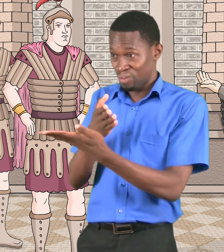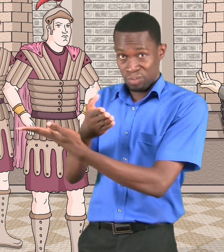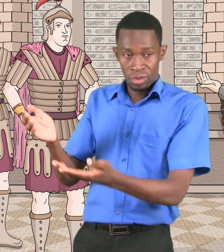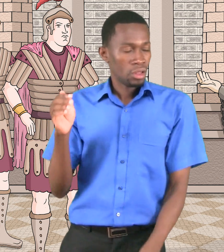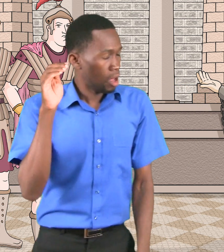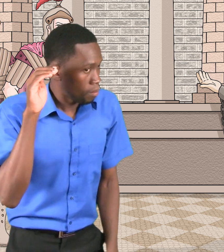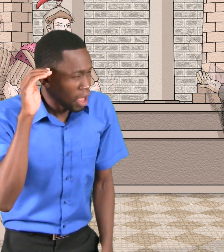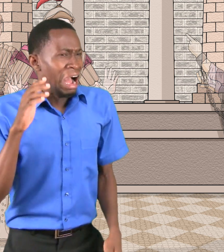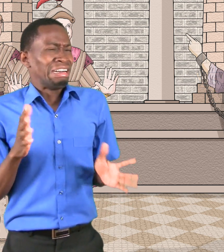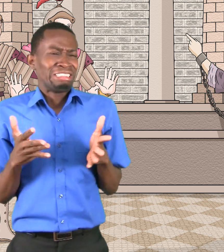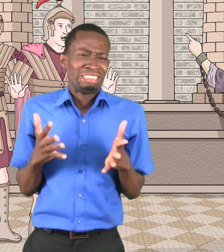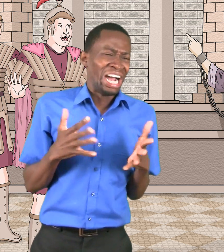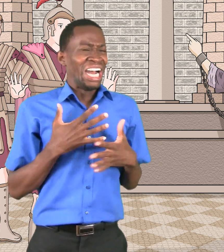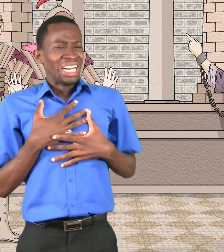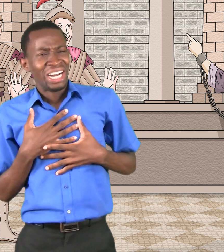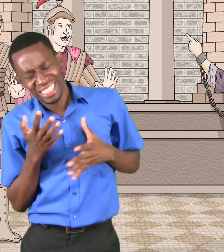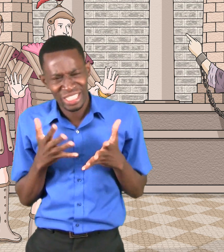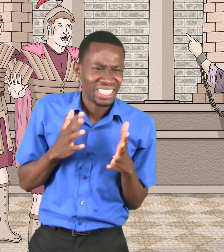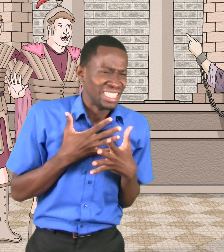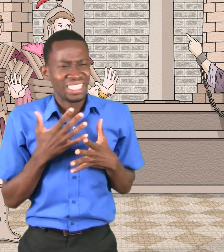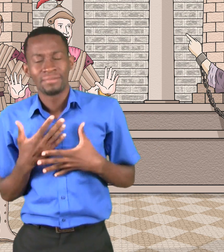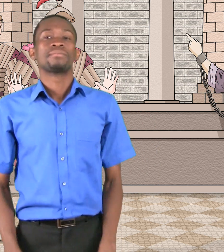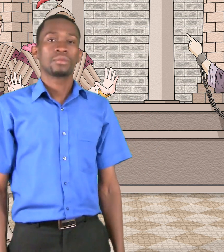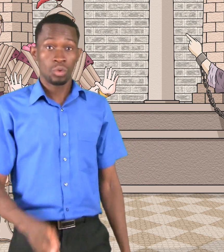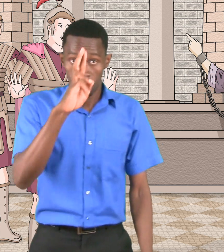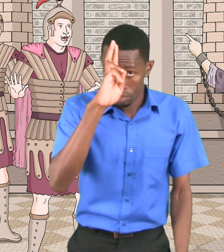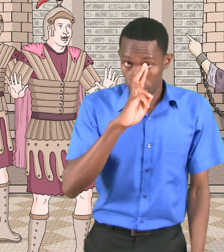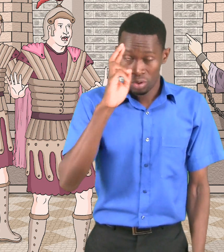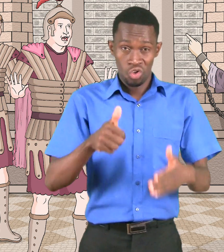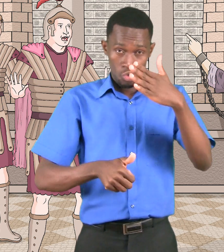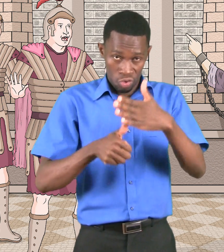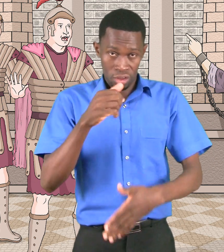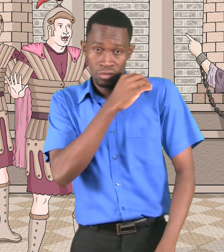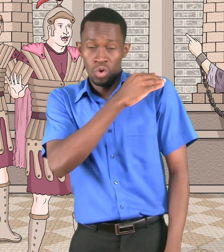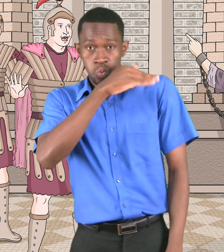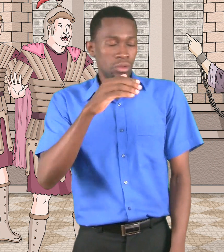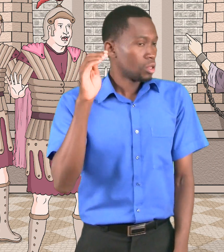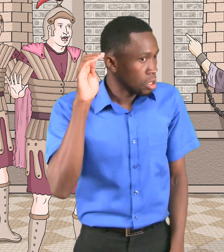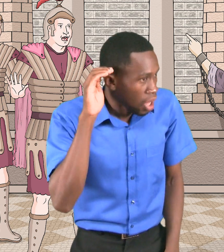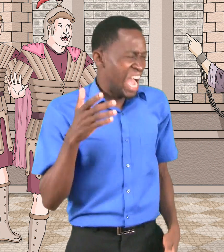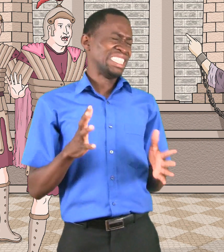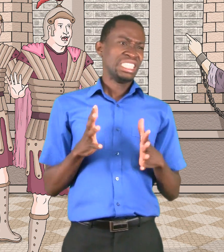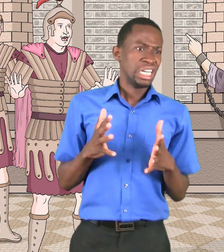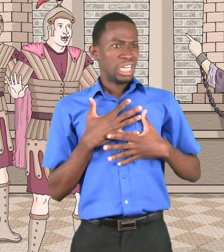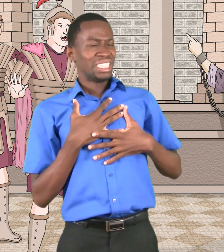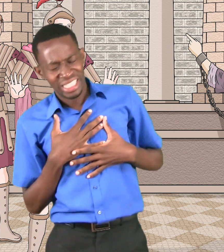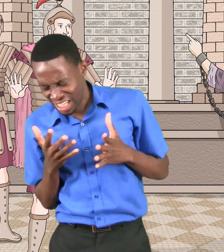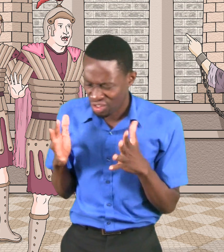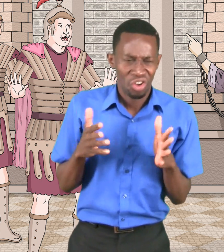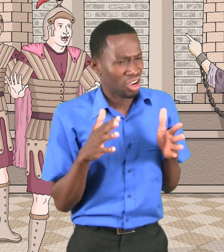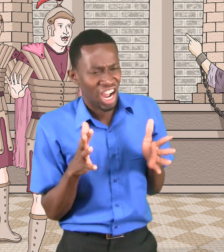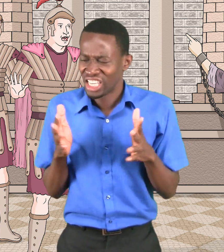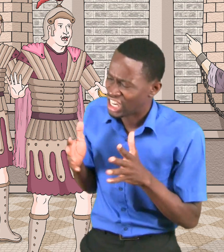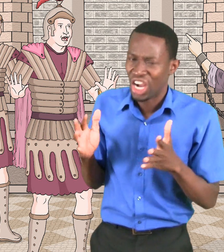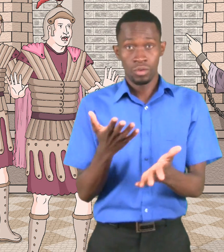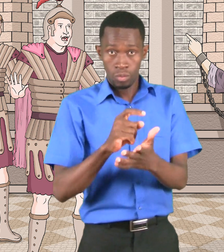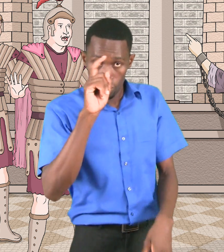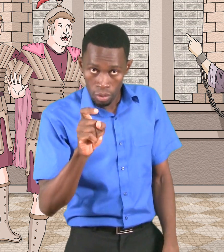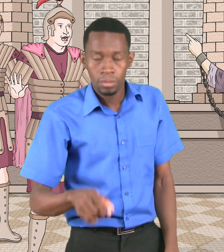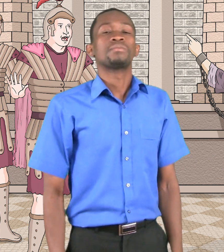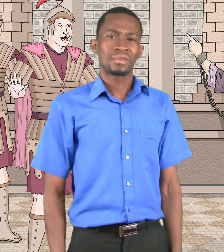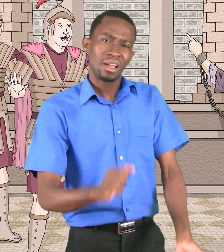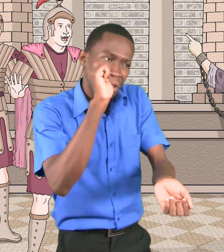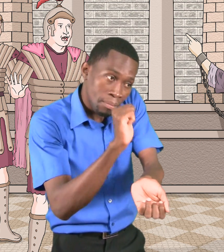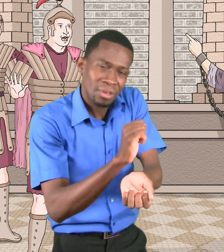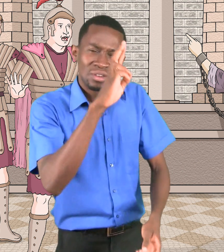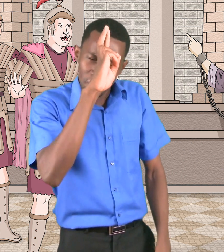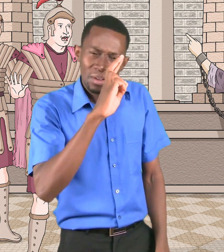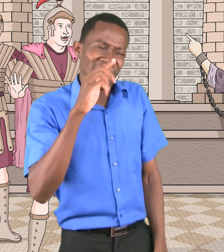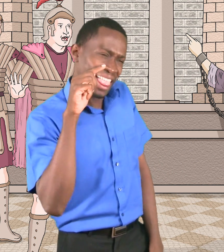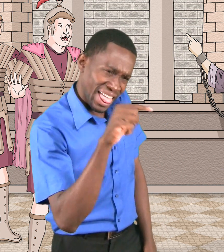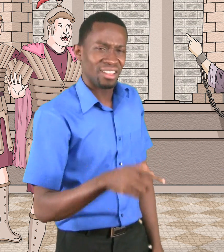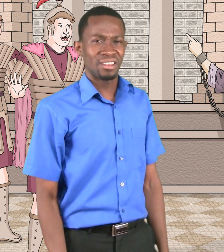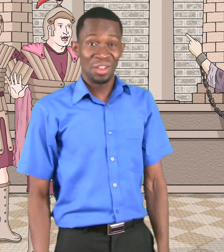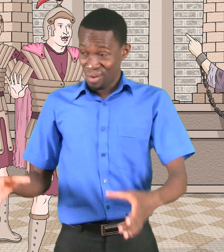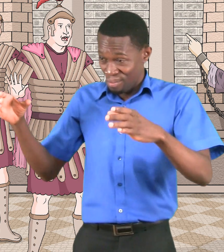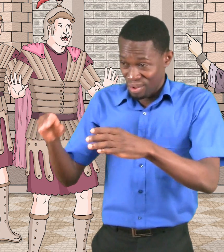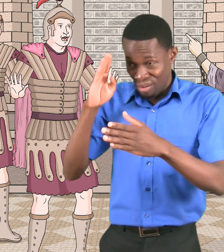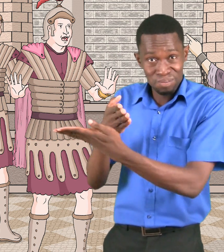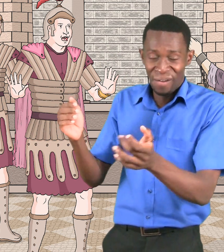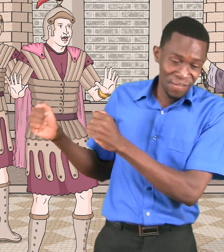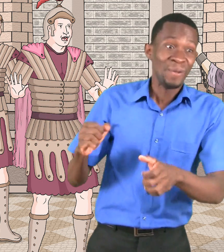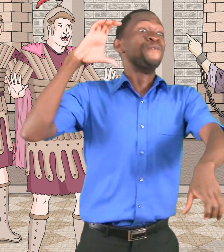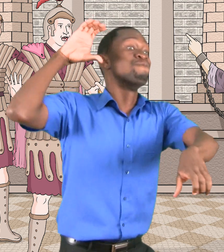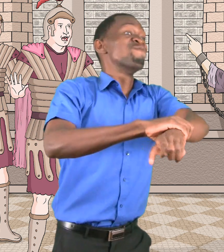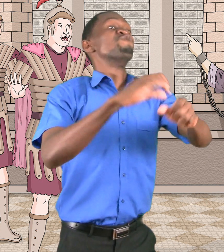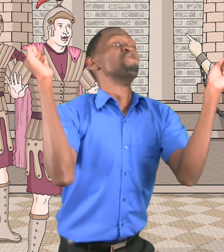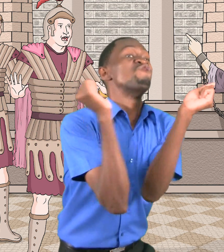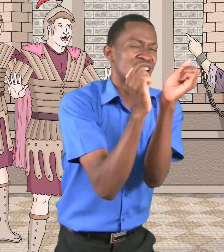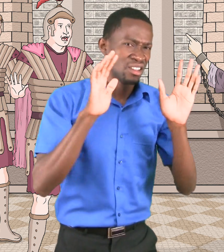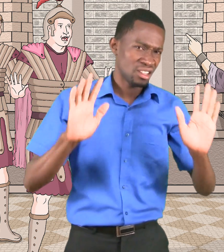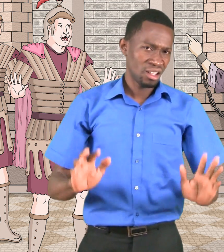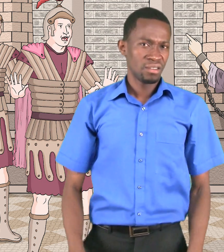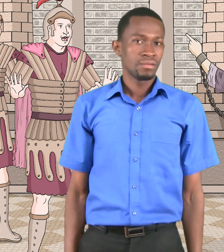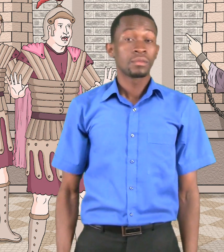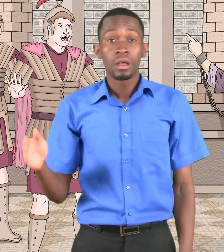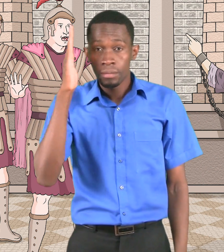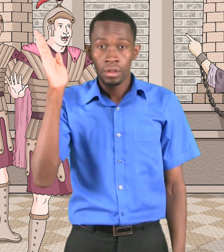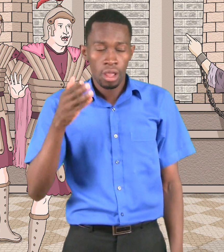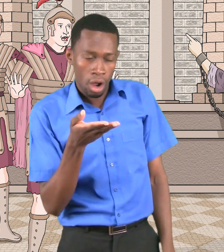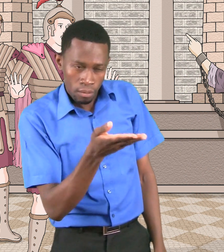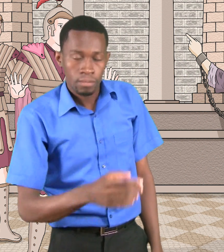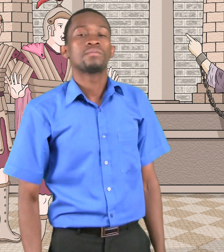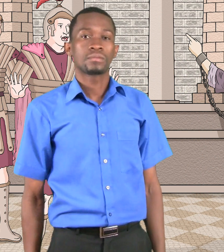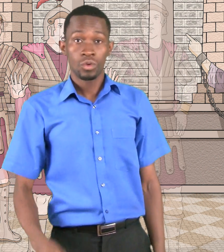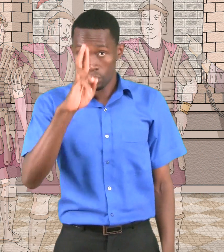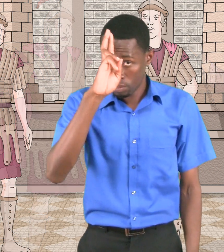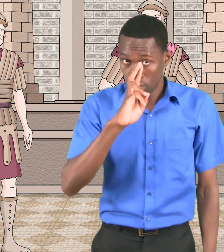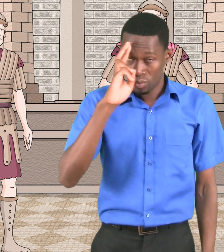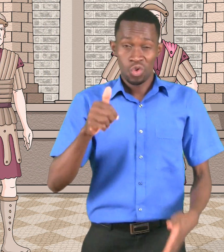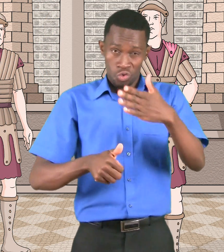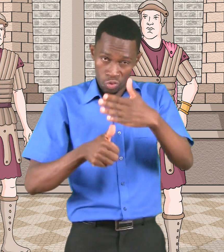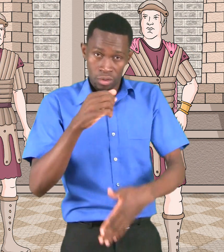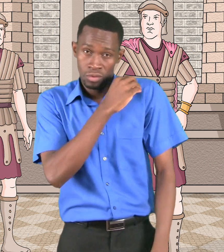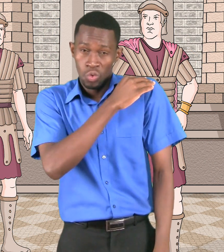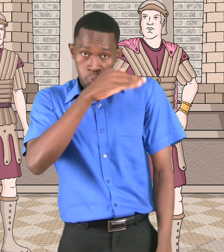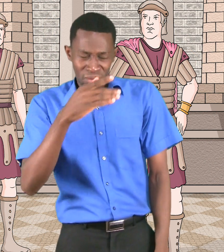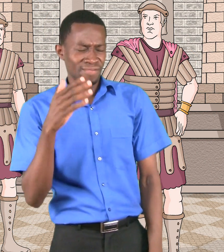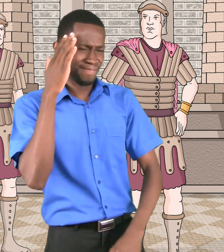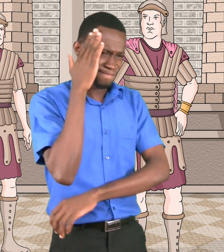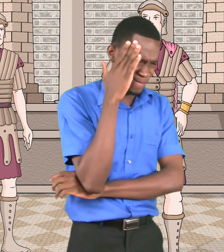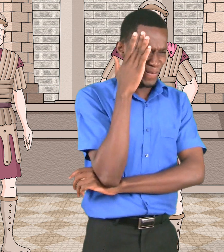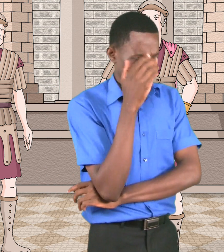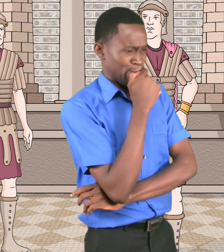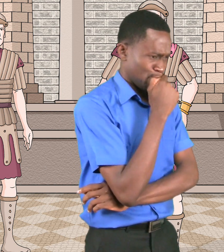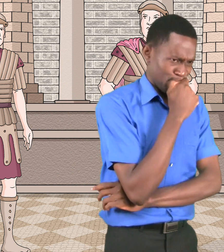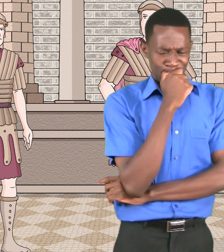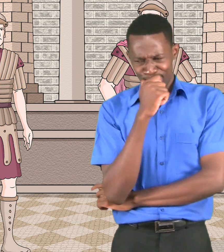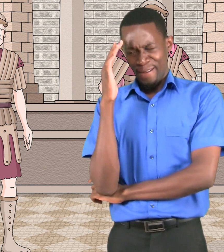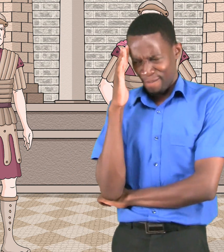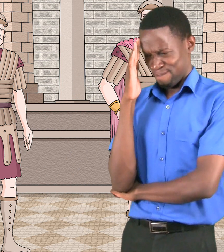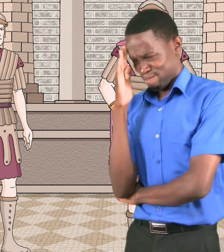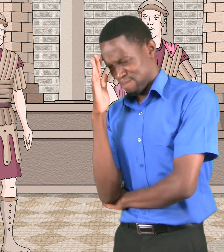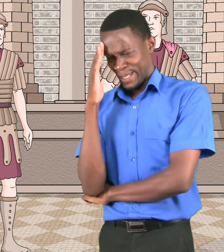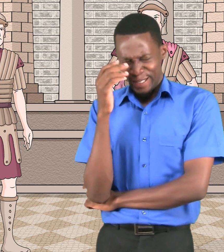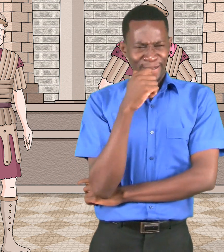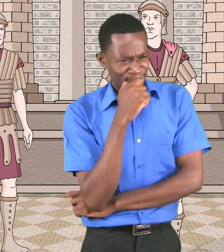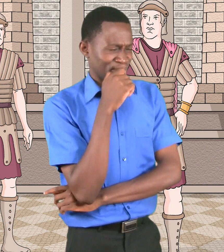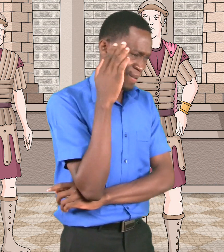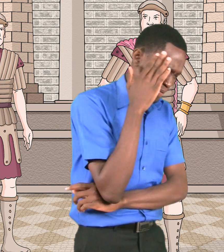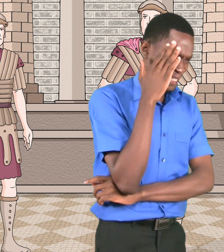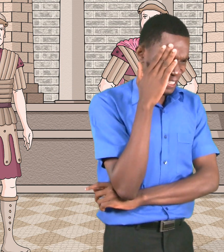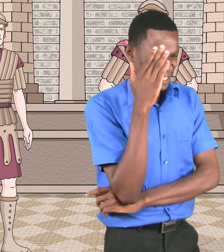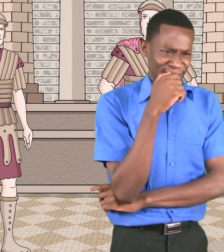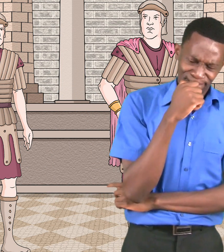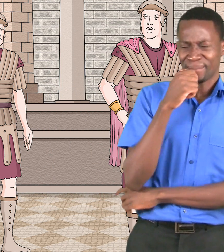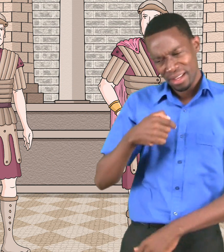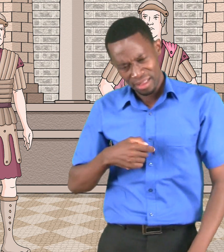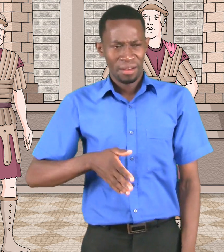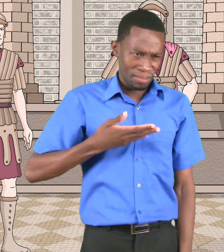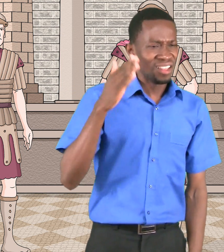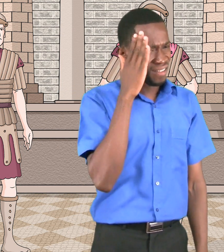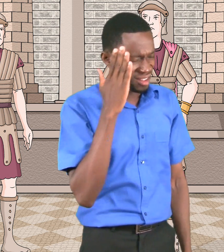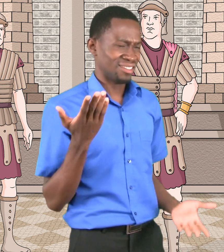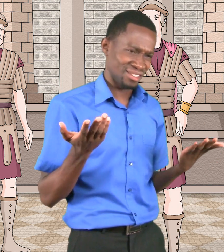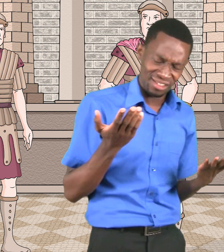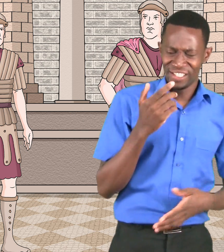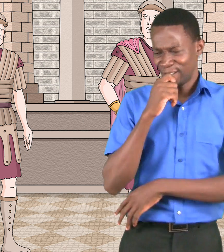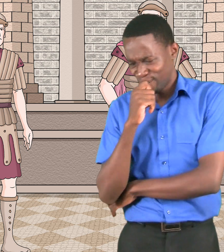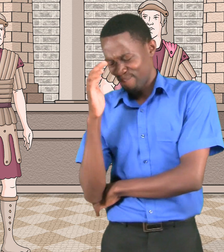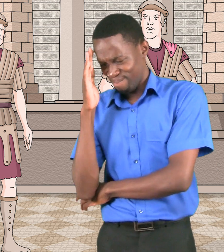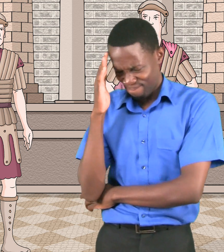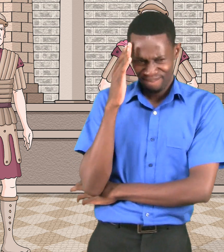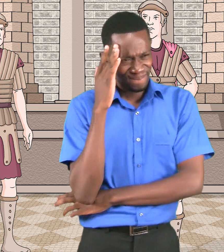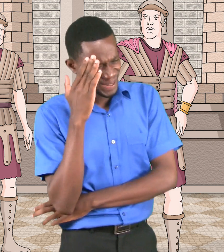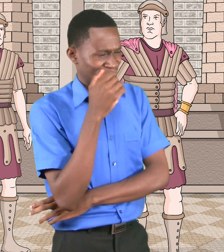Then those who were about to interrogate Paul stepped back, and the commander himself was alarmed when he realized that he had put a Roman citizen in chains.